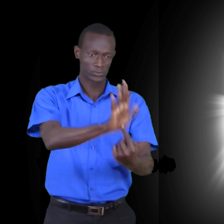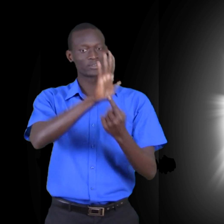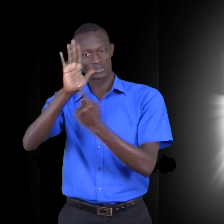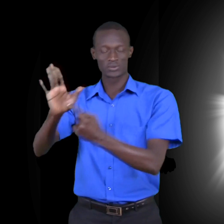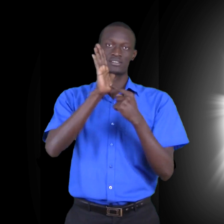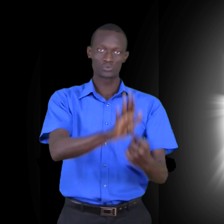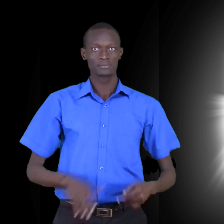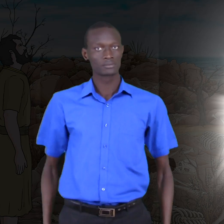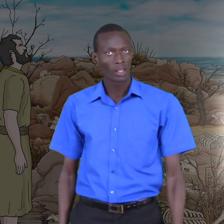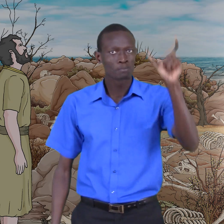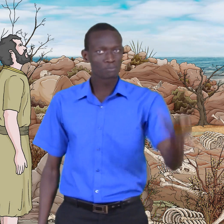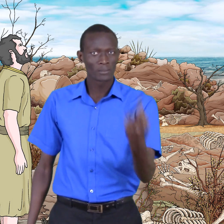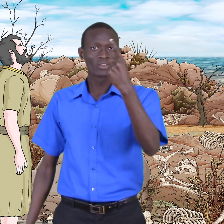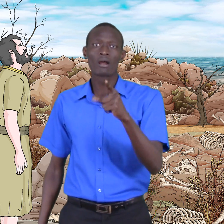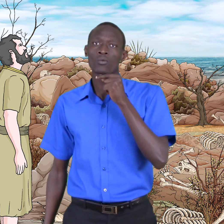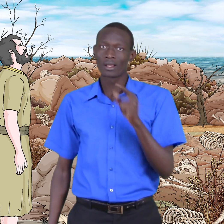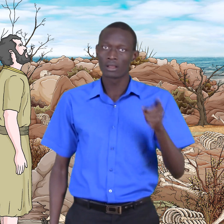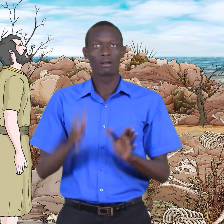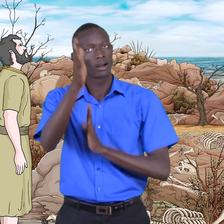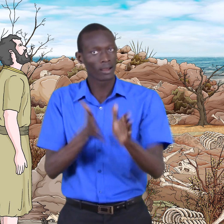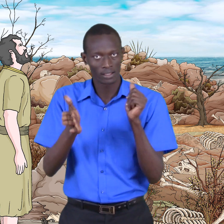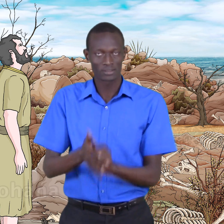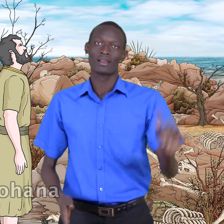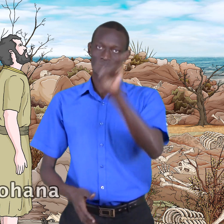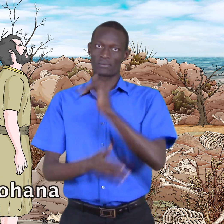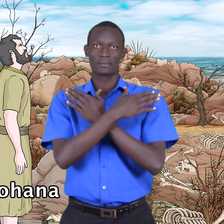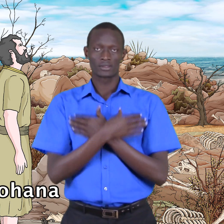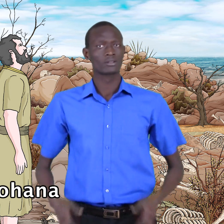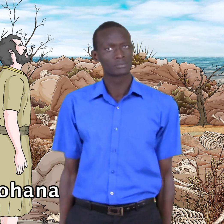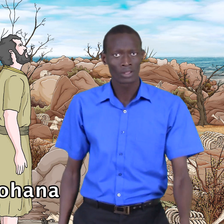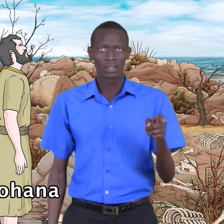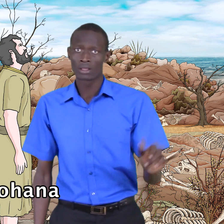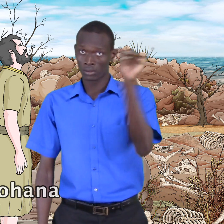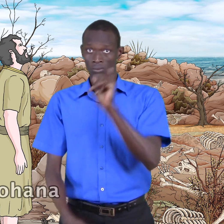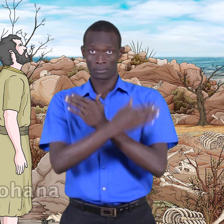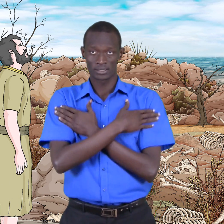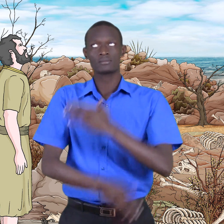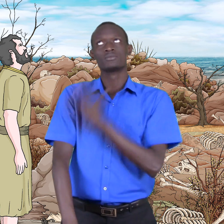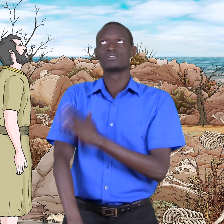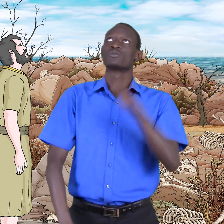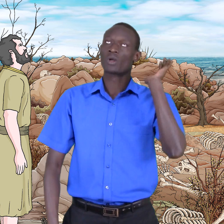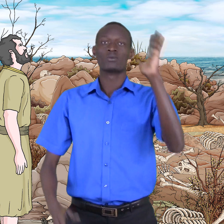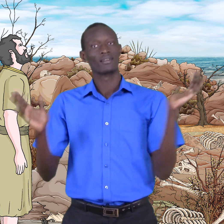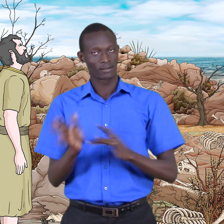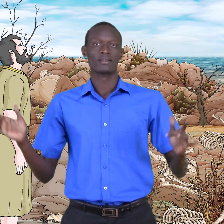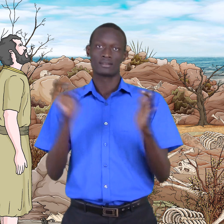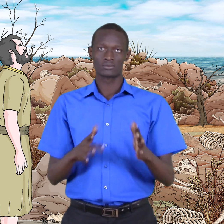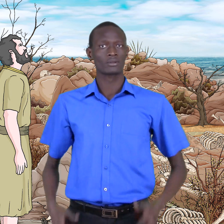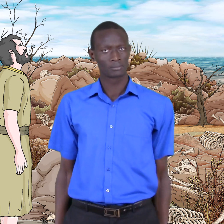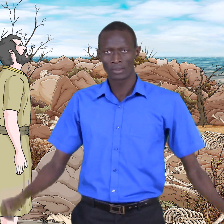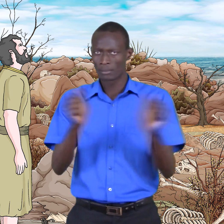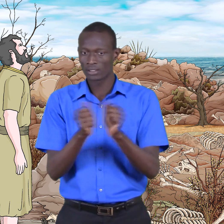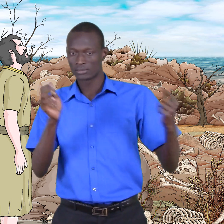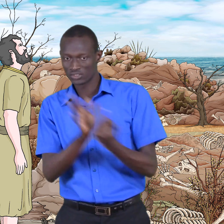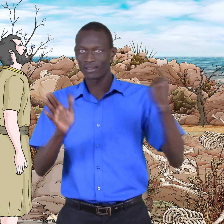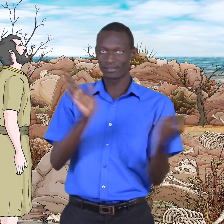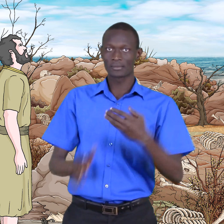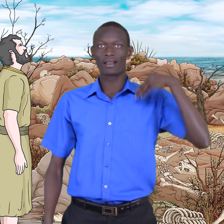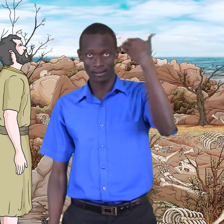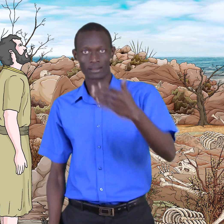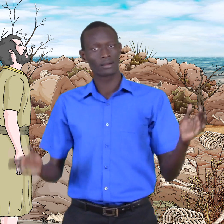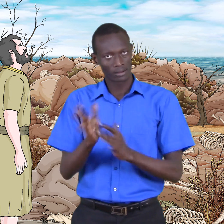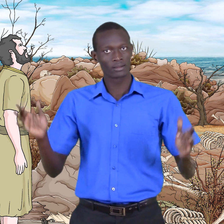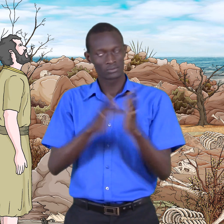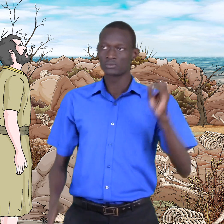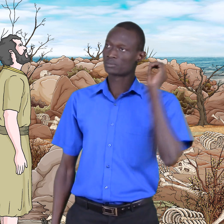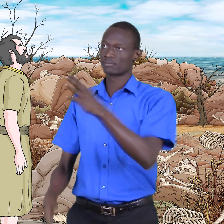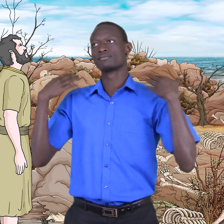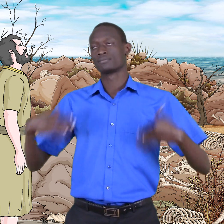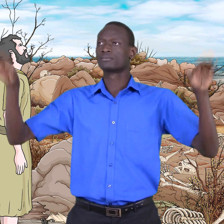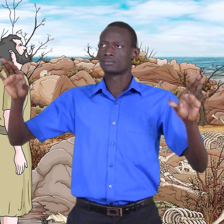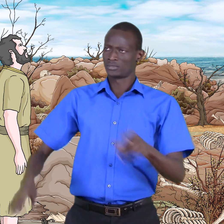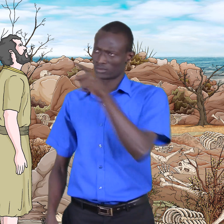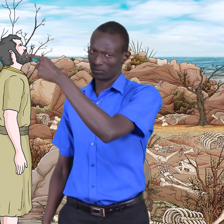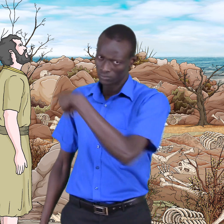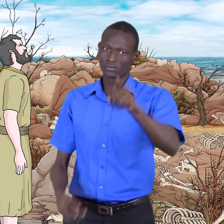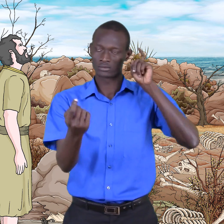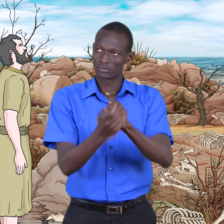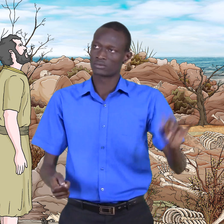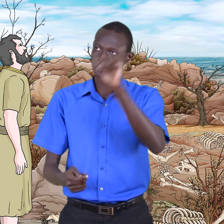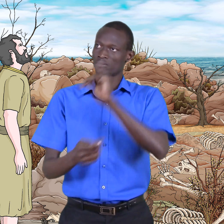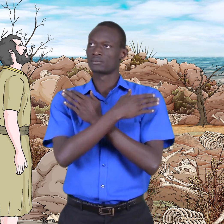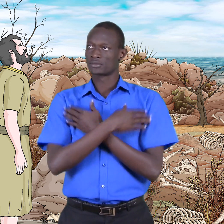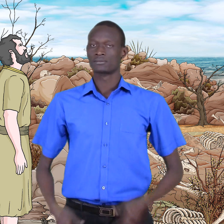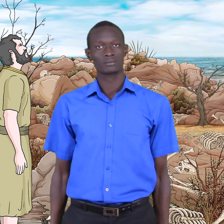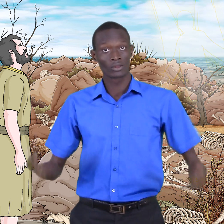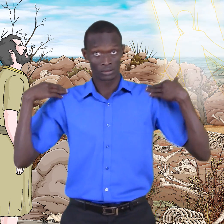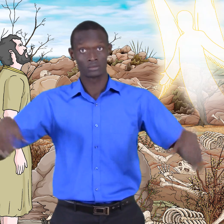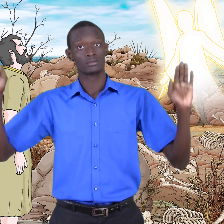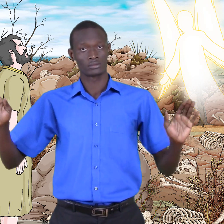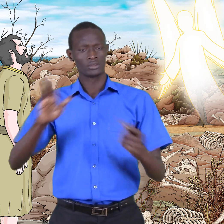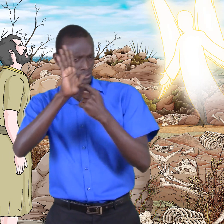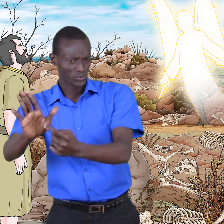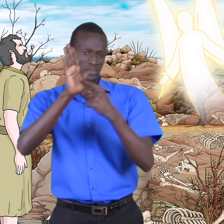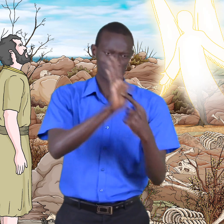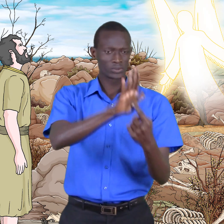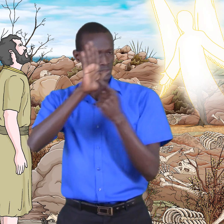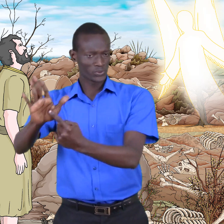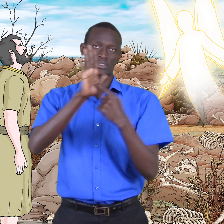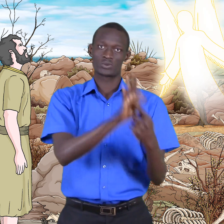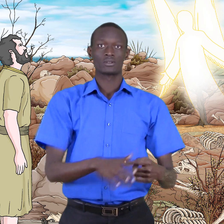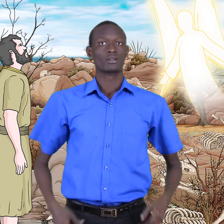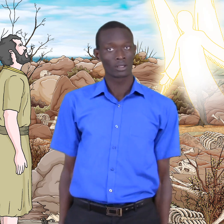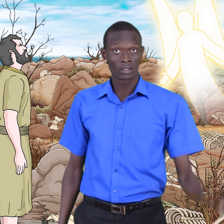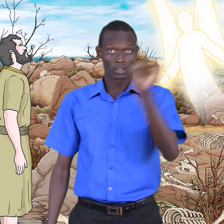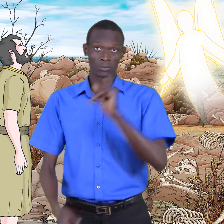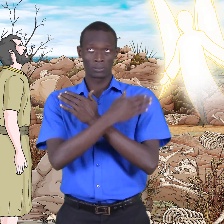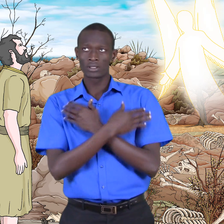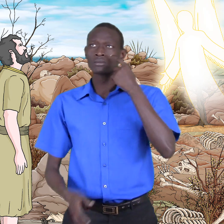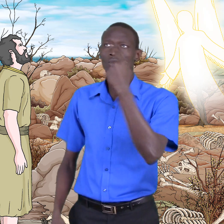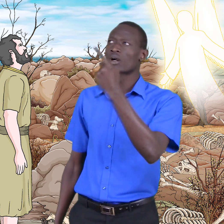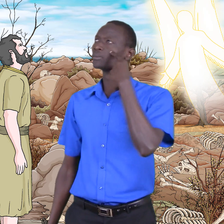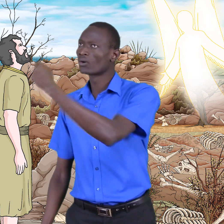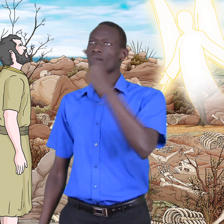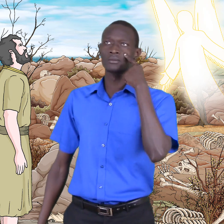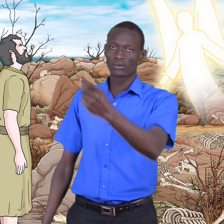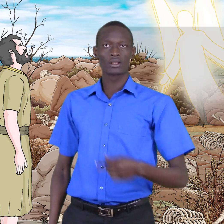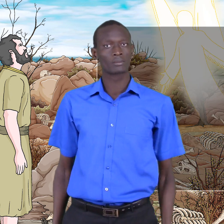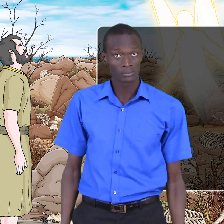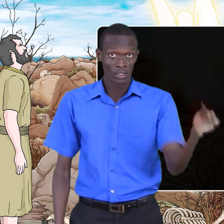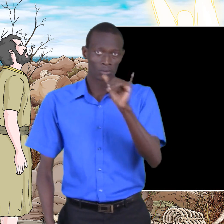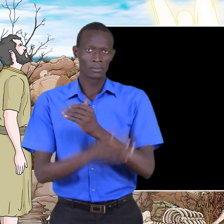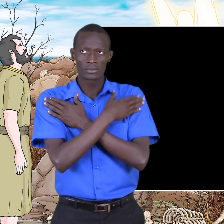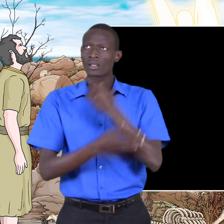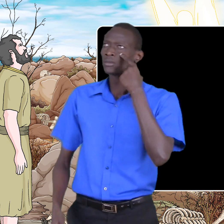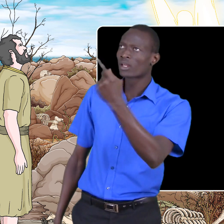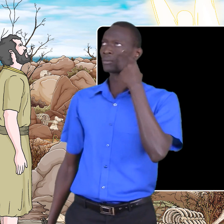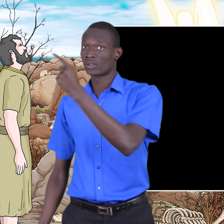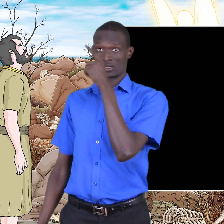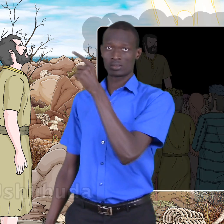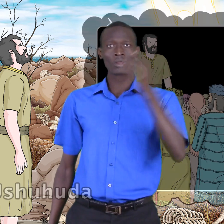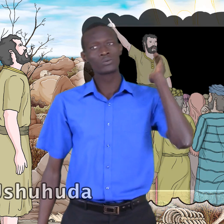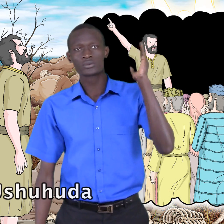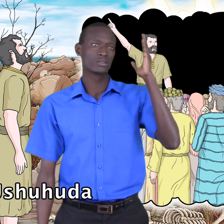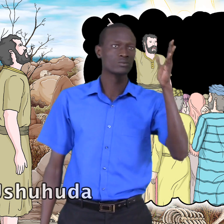He made it known by sending His angel to His servant John, who testifies to everything he saw.